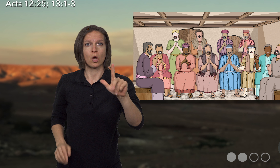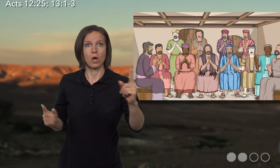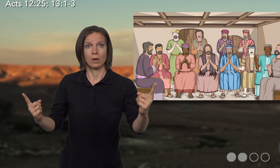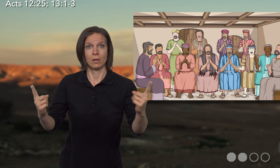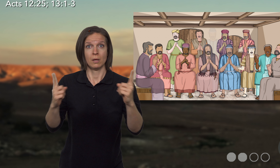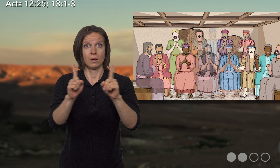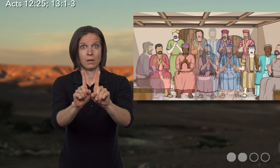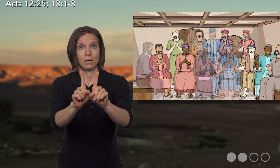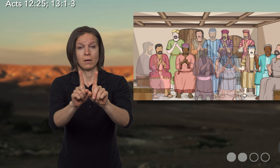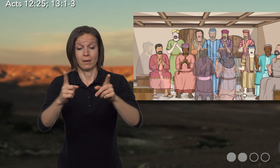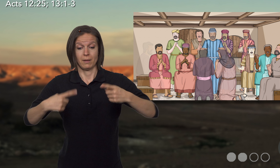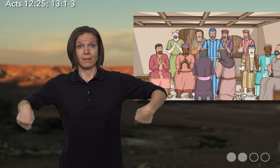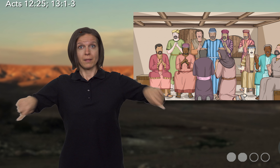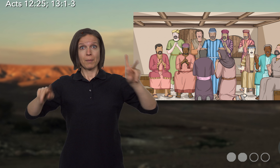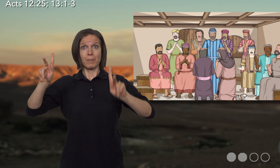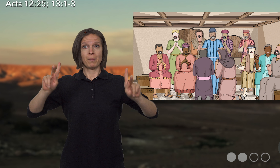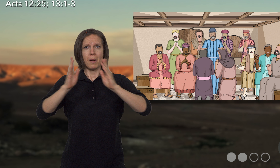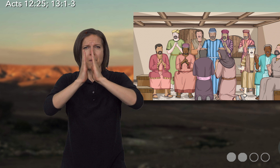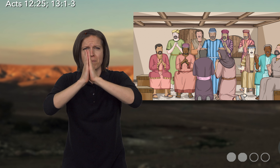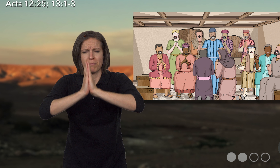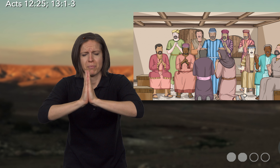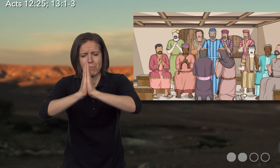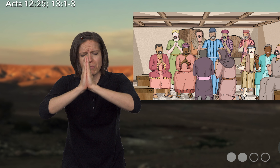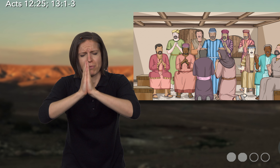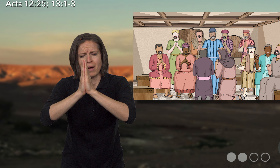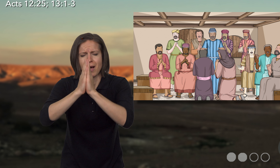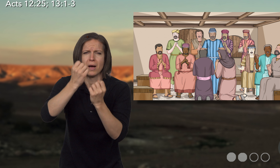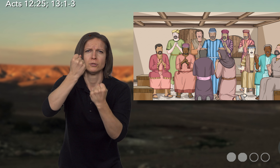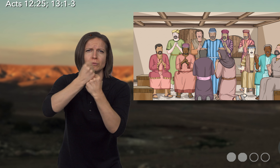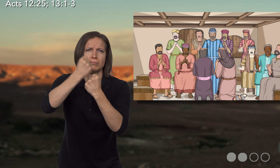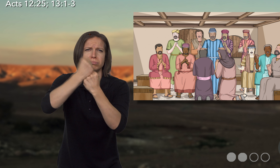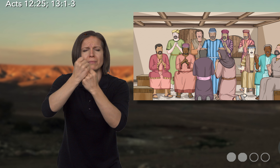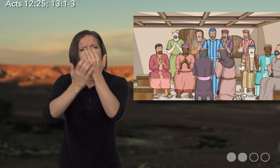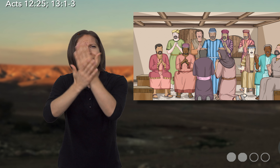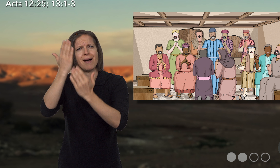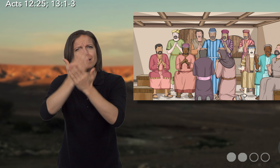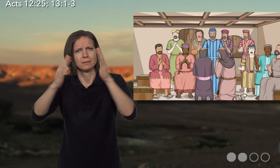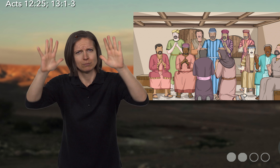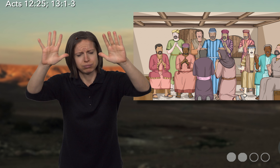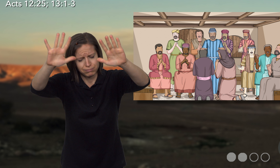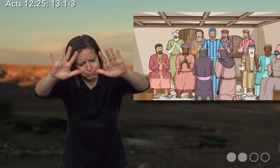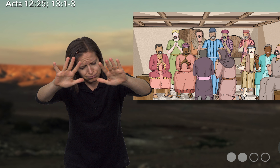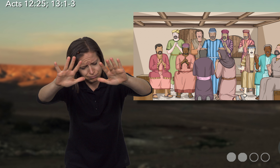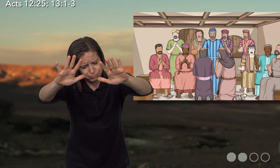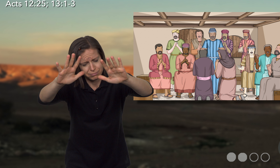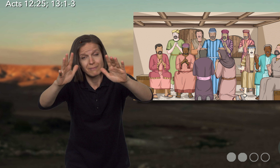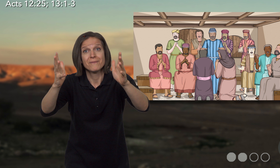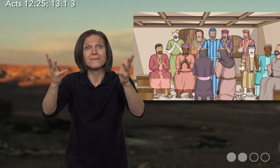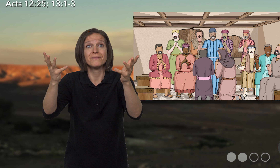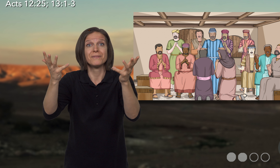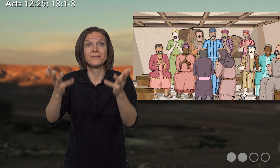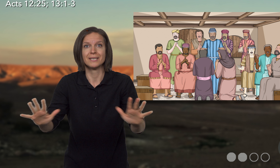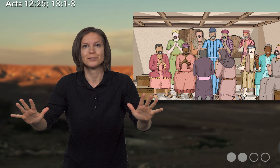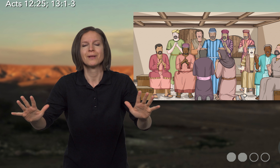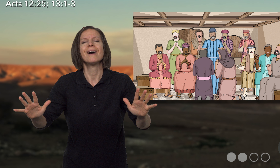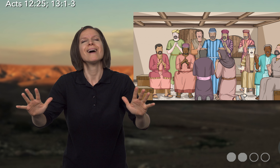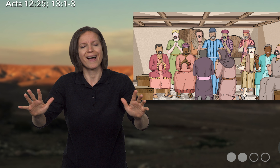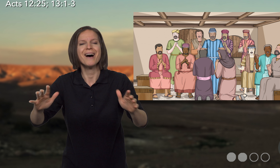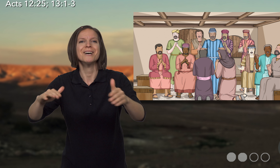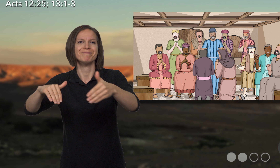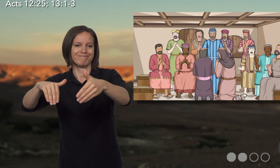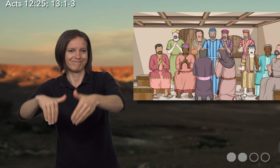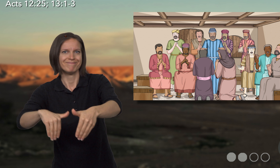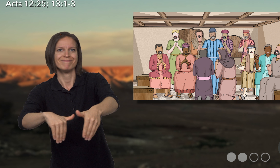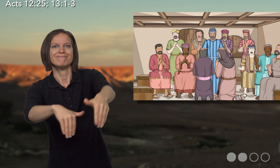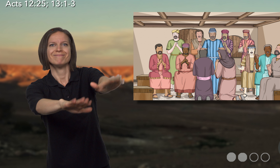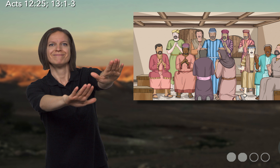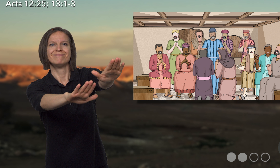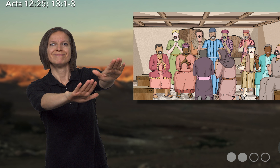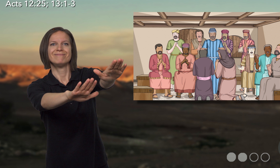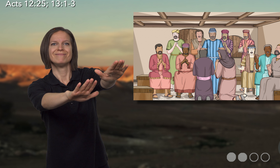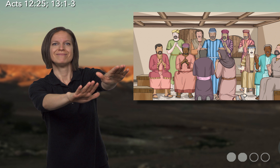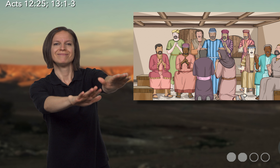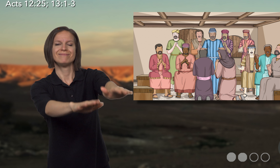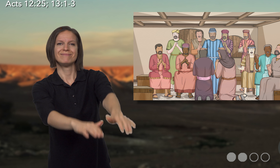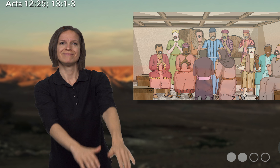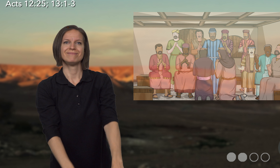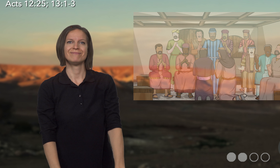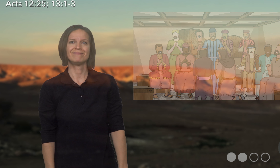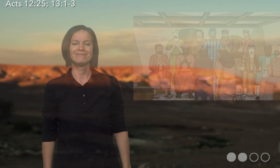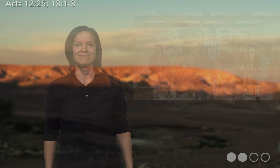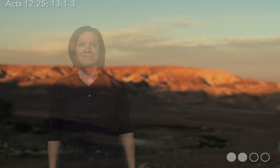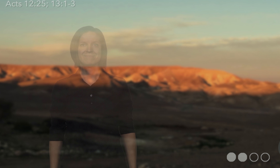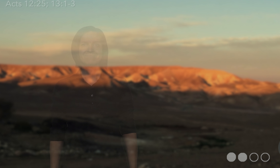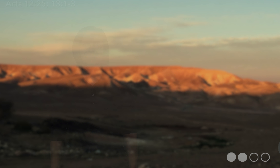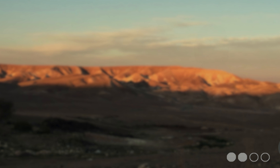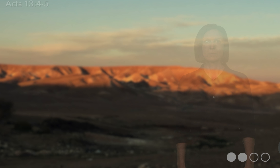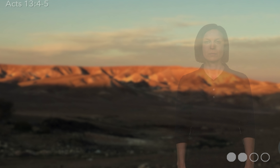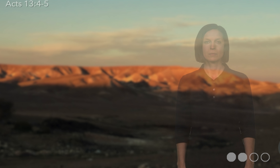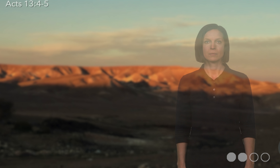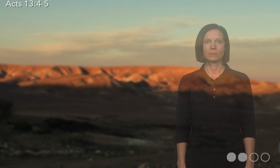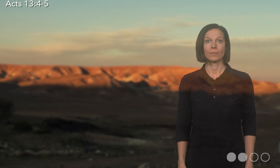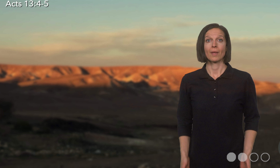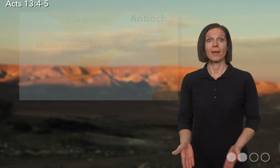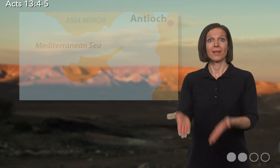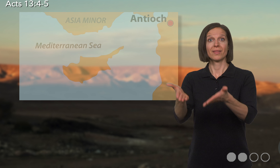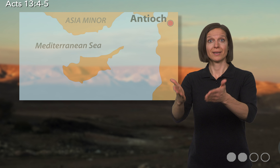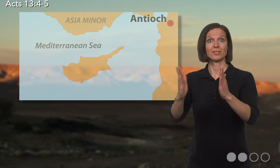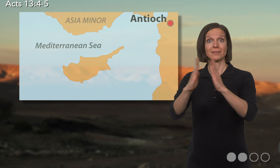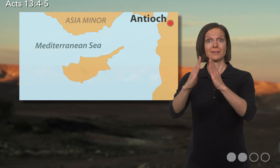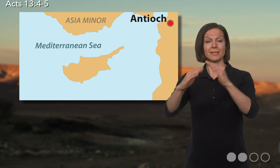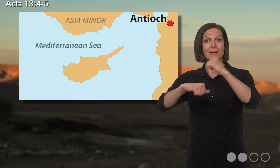And after they had fasted and prayed, they laid their hands on them and sent them off.